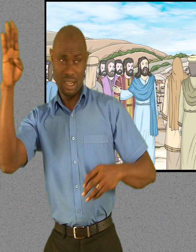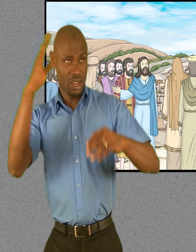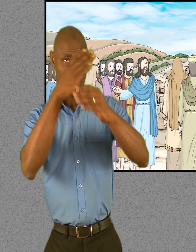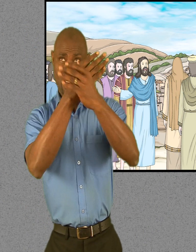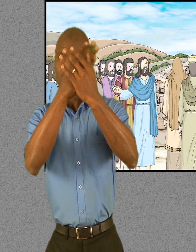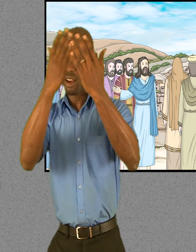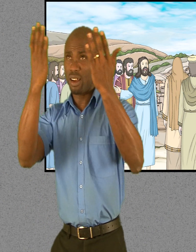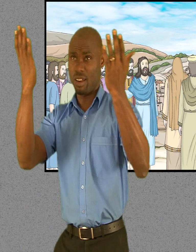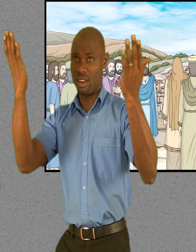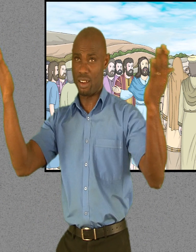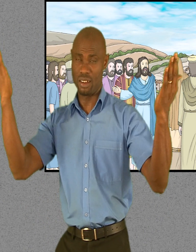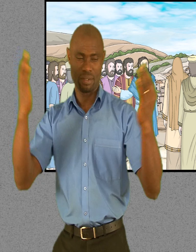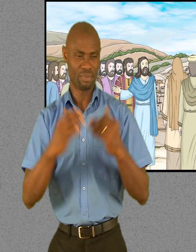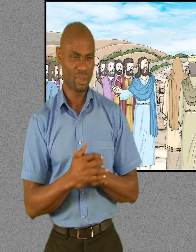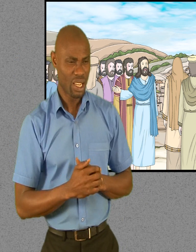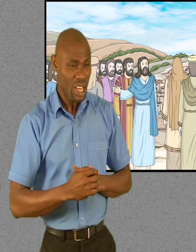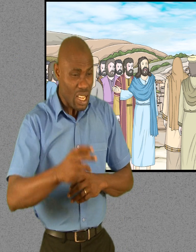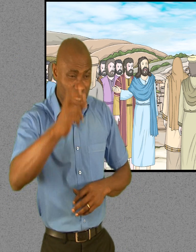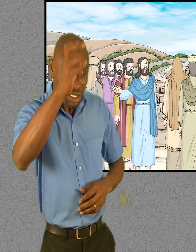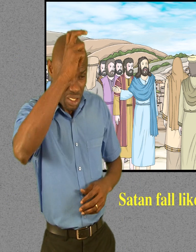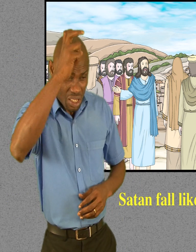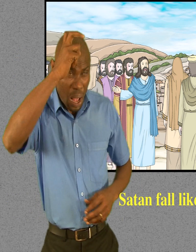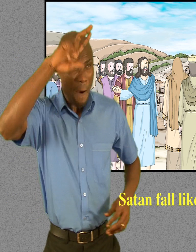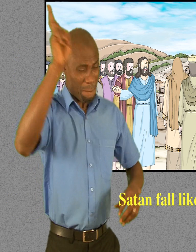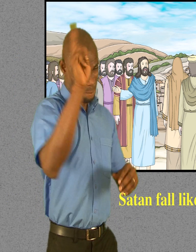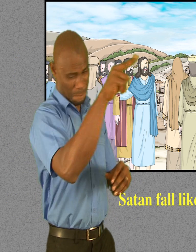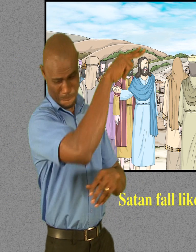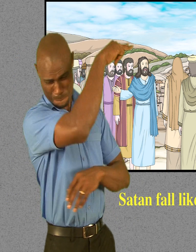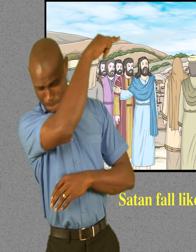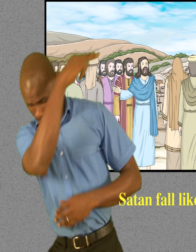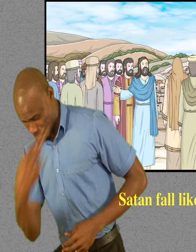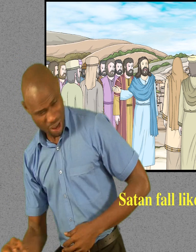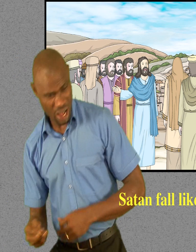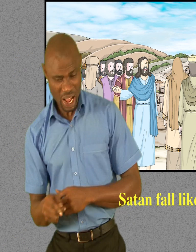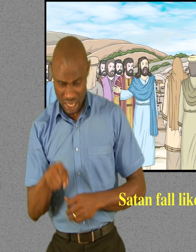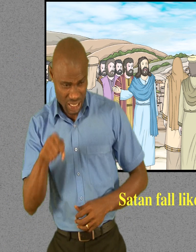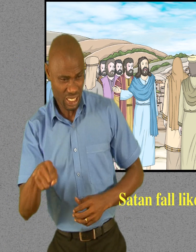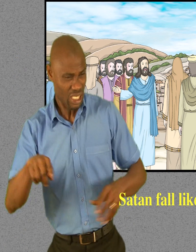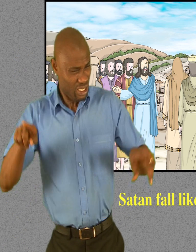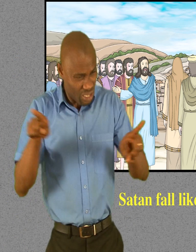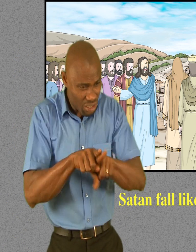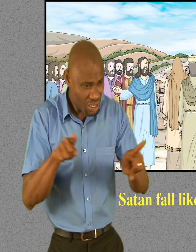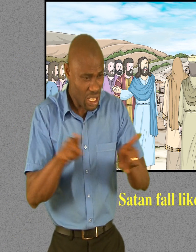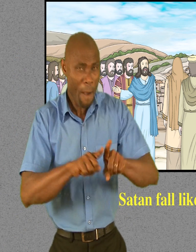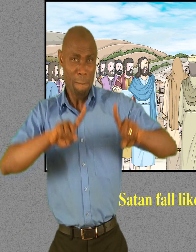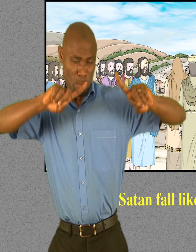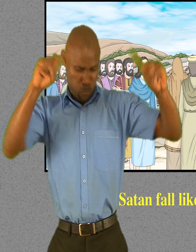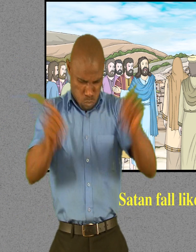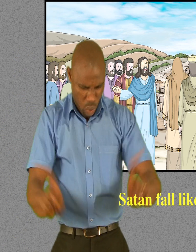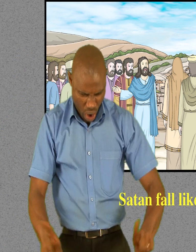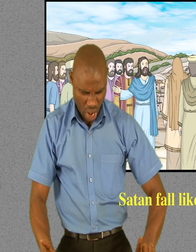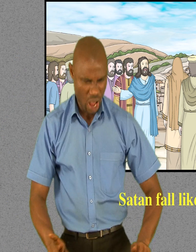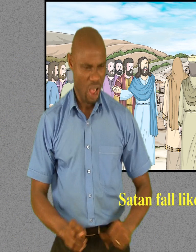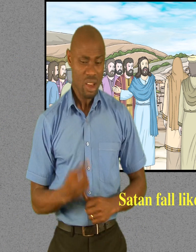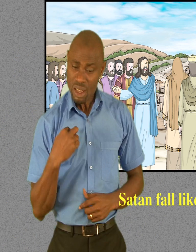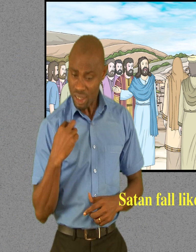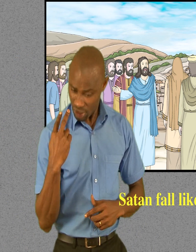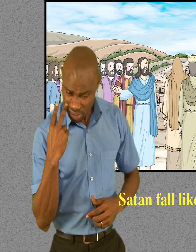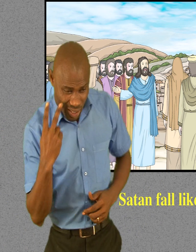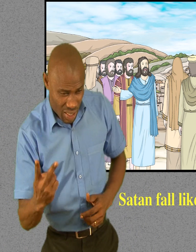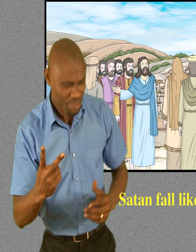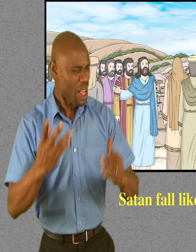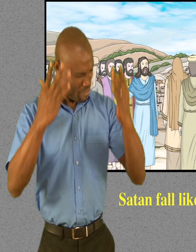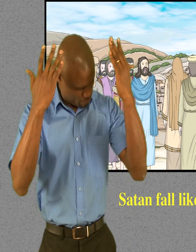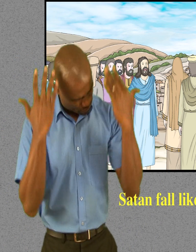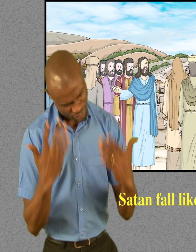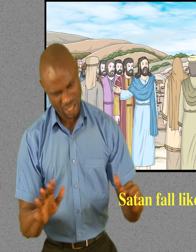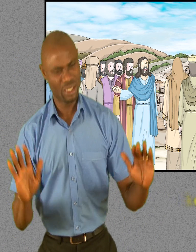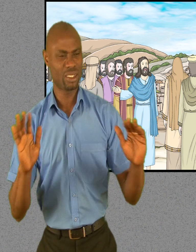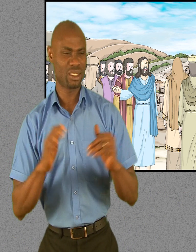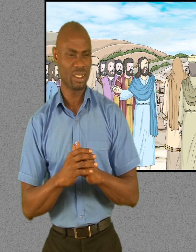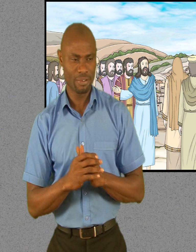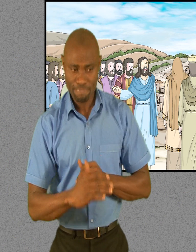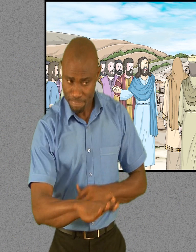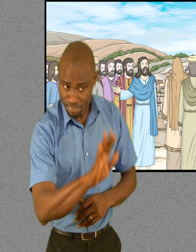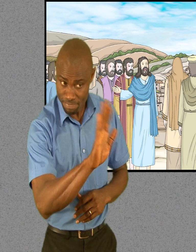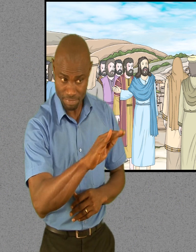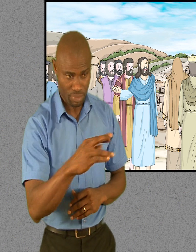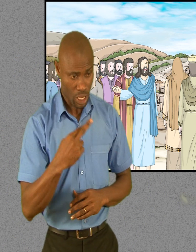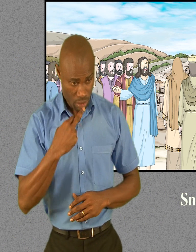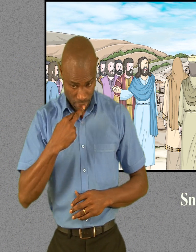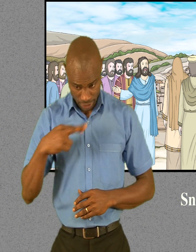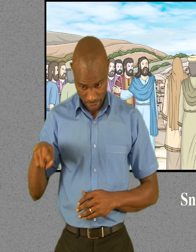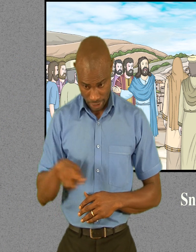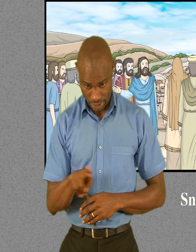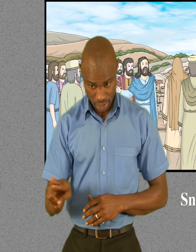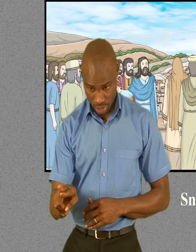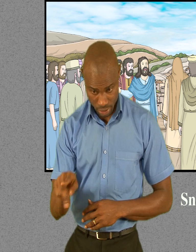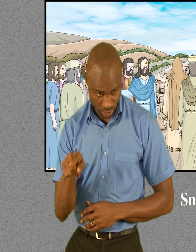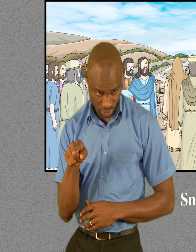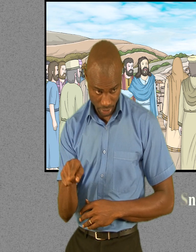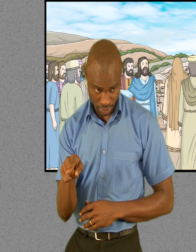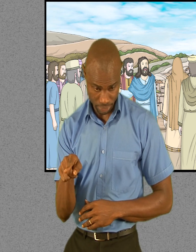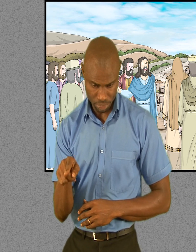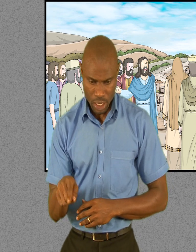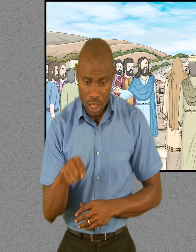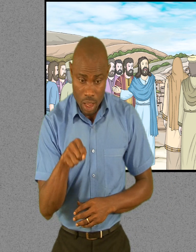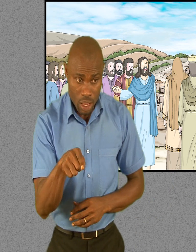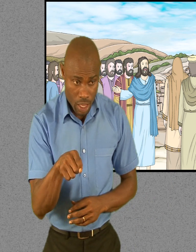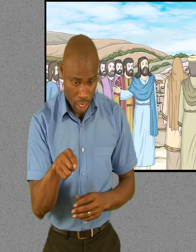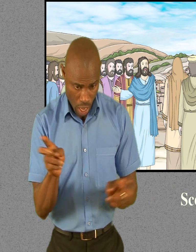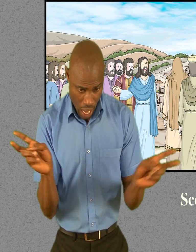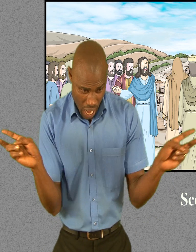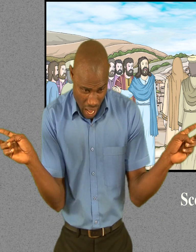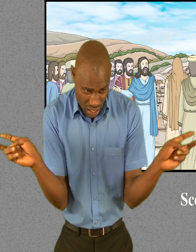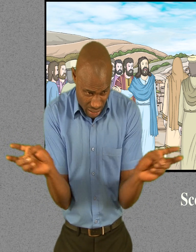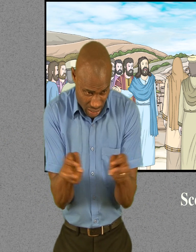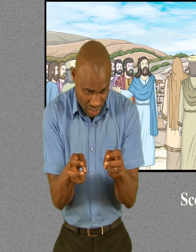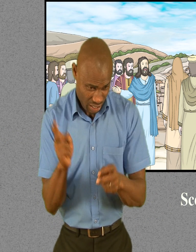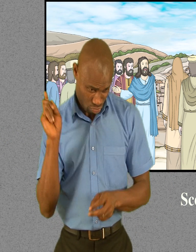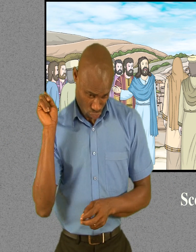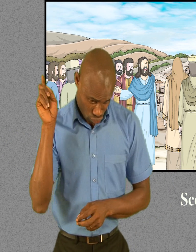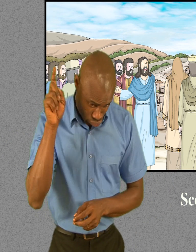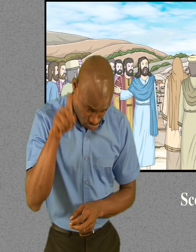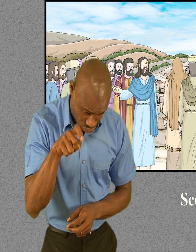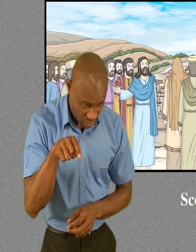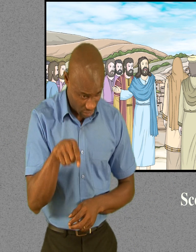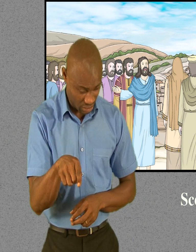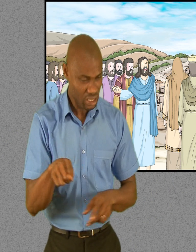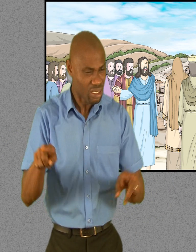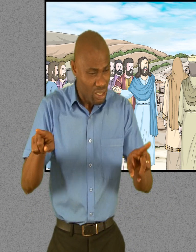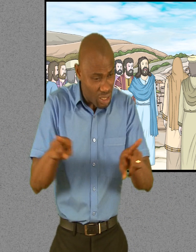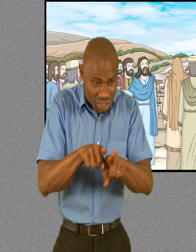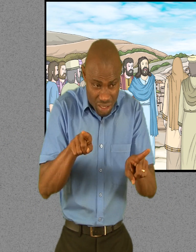So He told them, “I saw Satan fall like lightning from heaven.